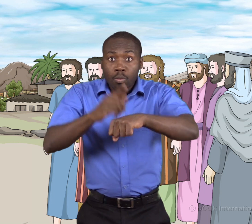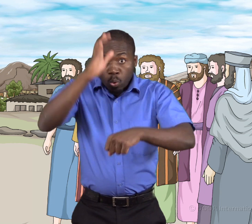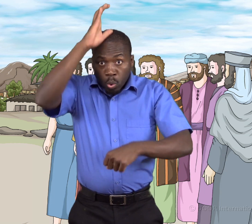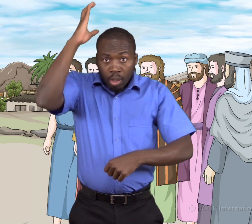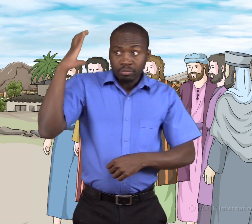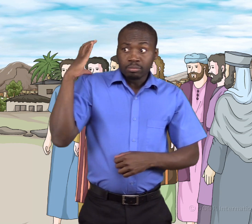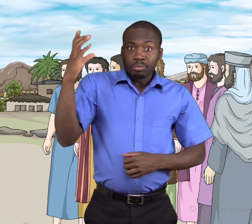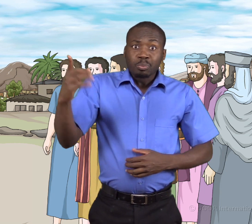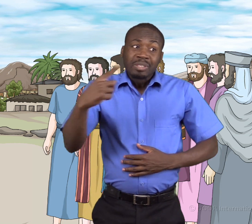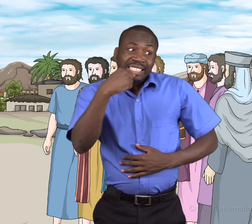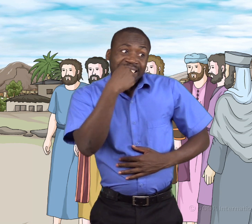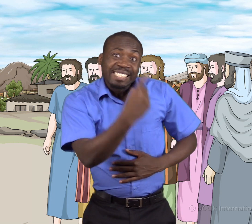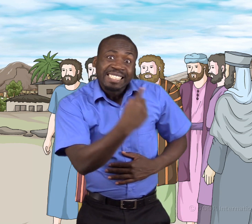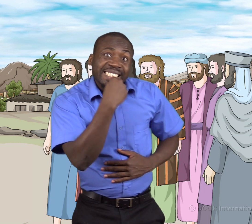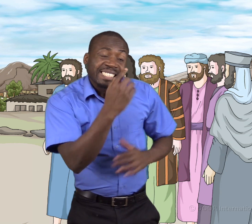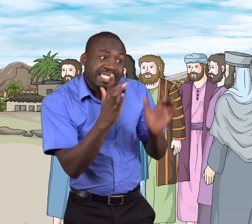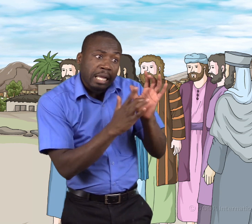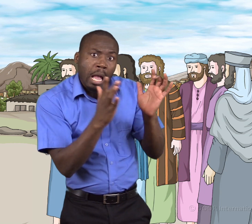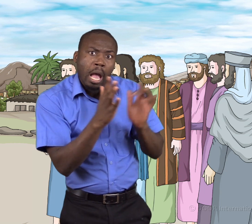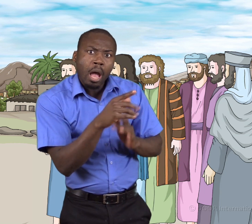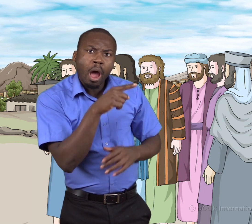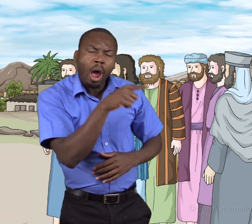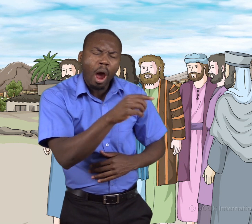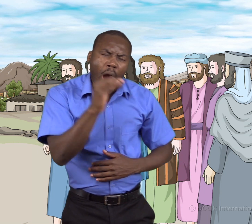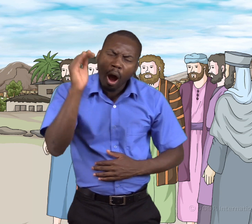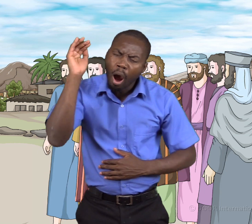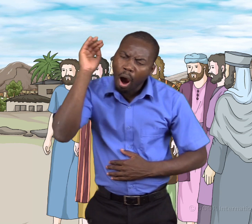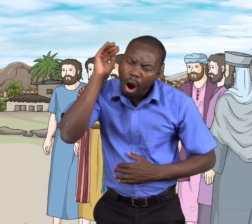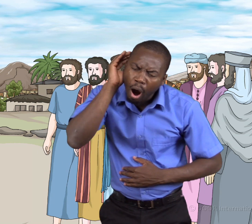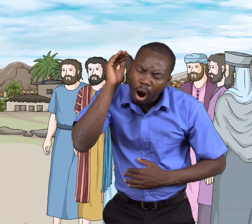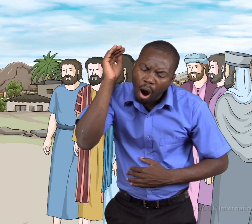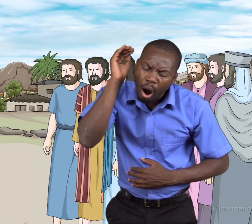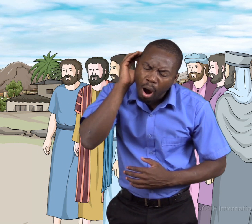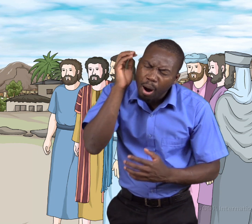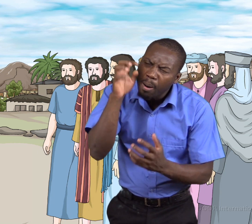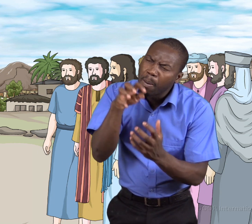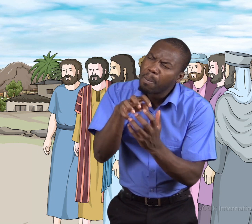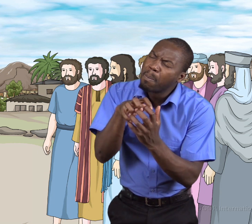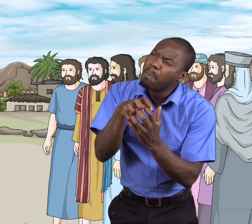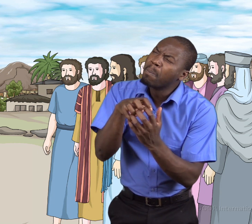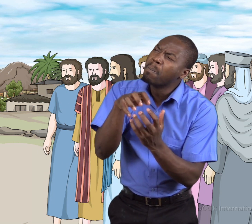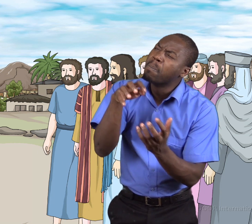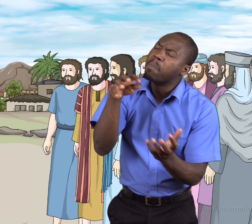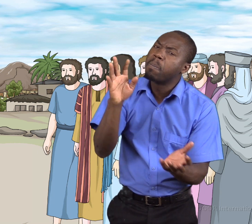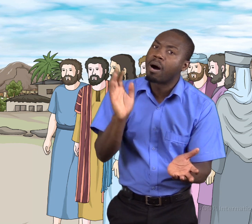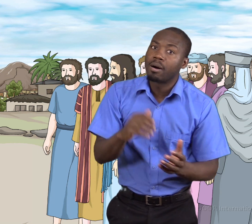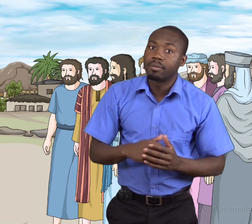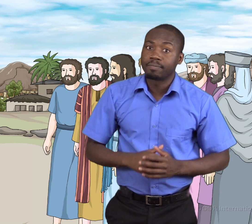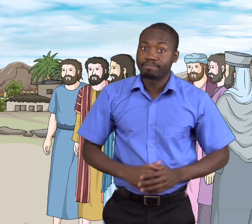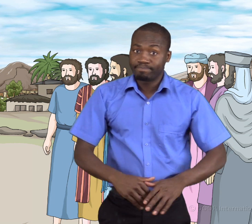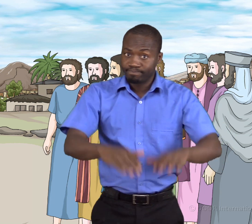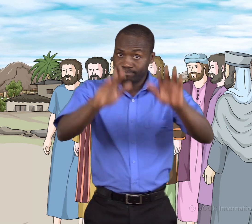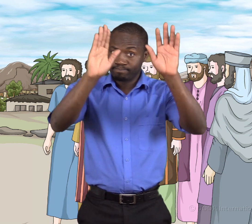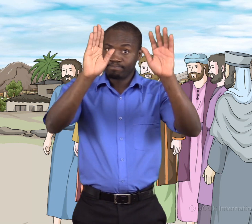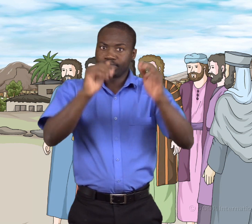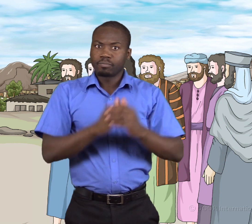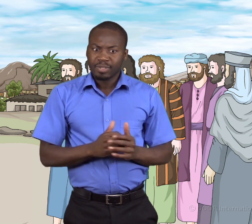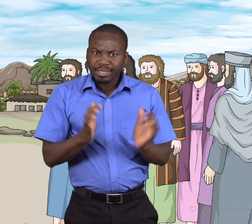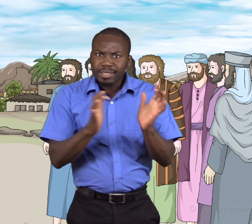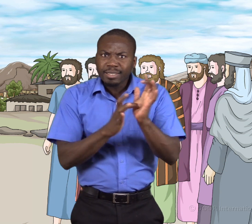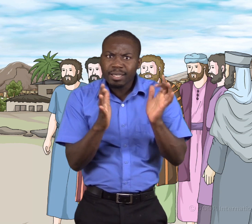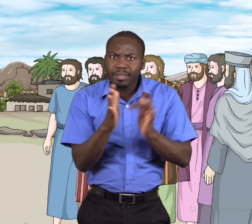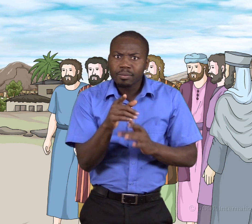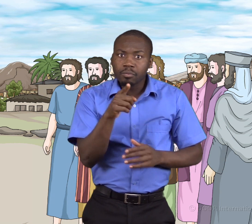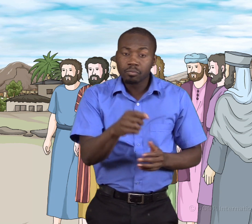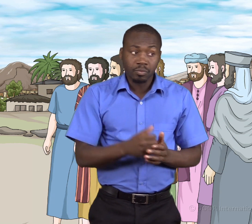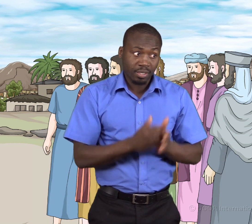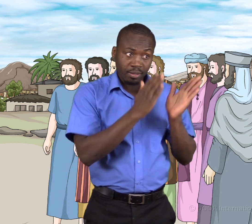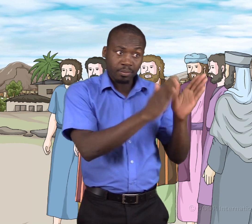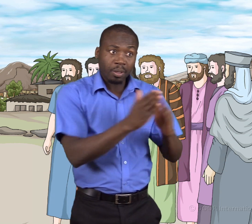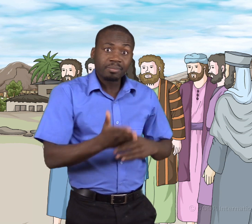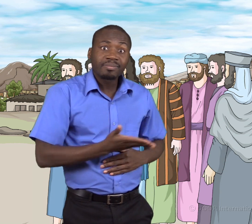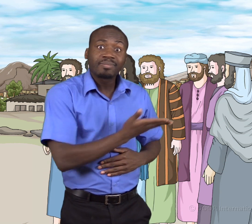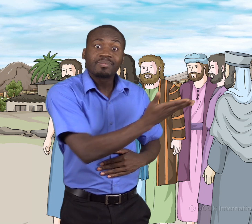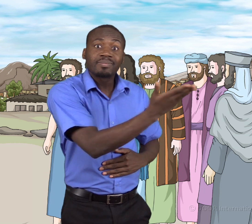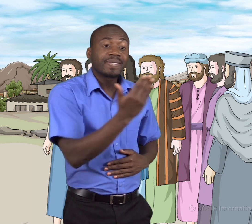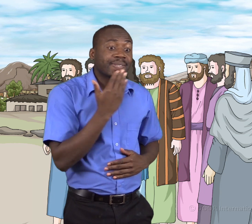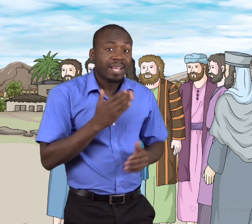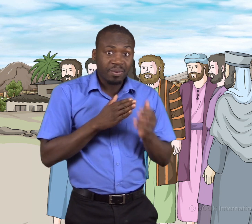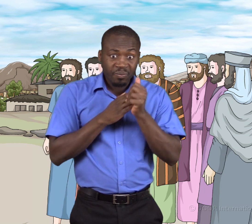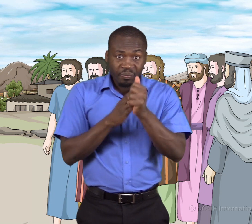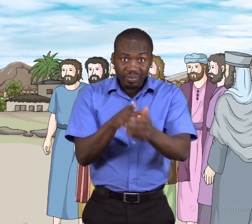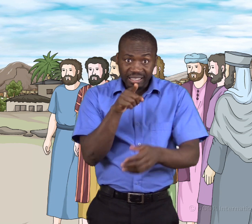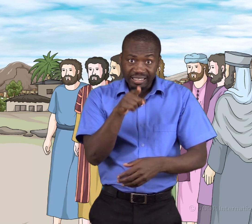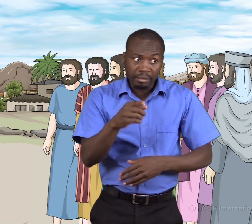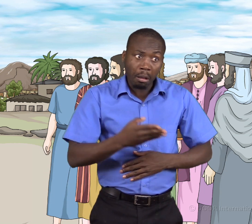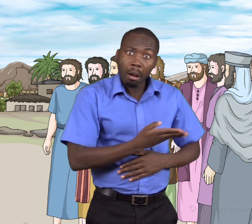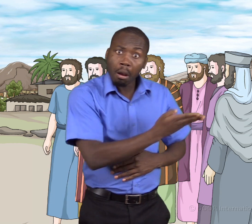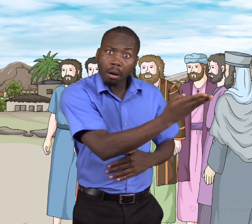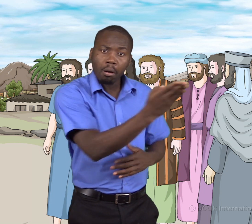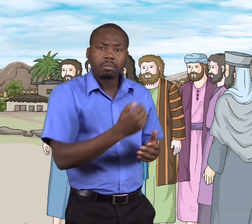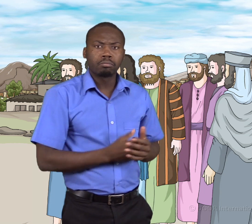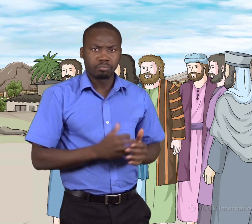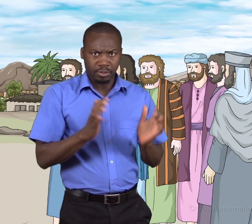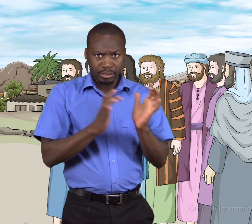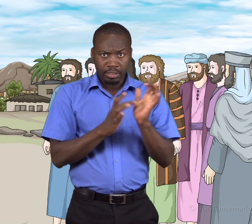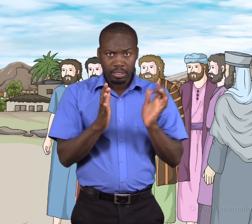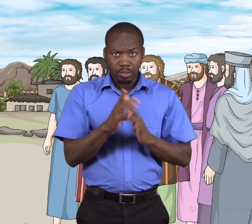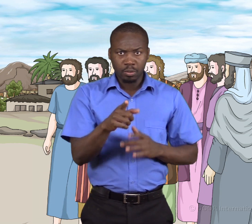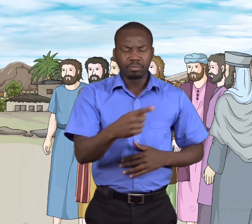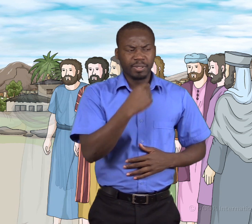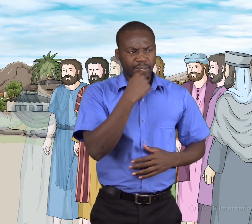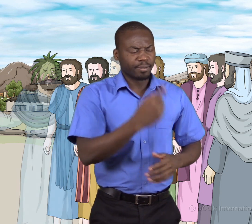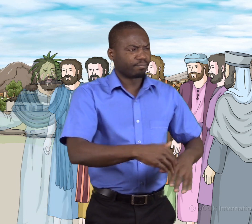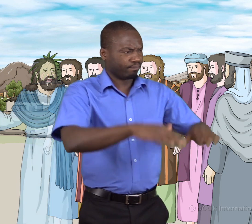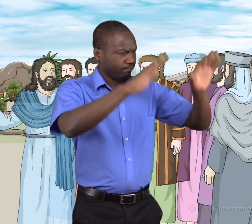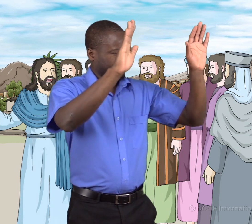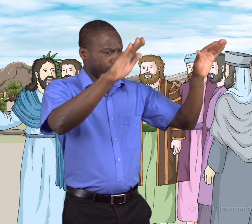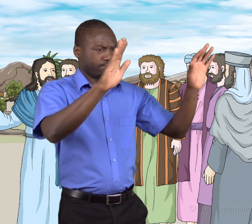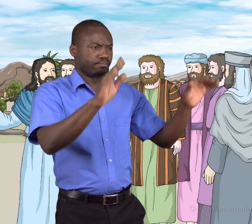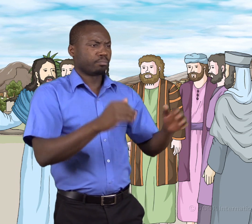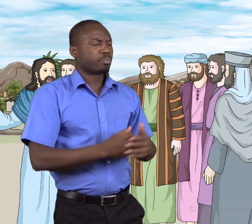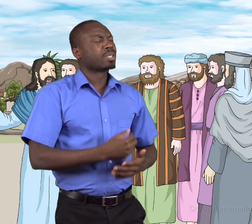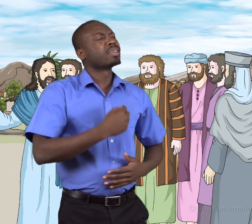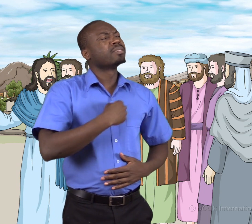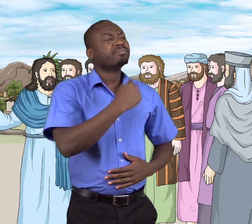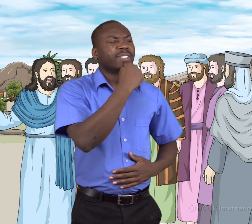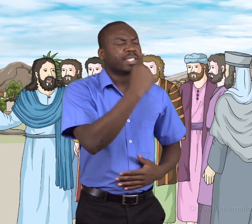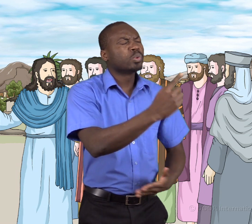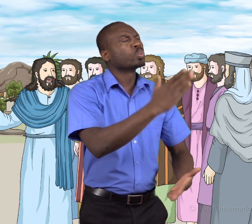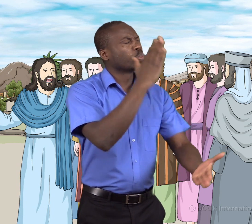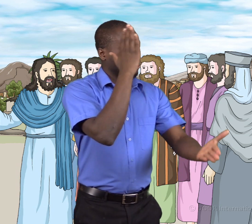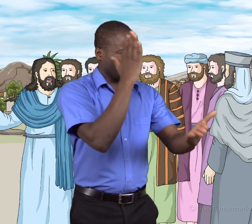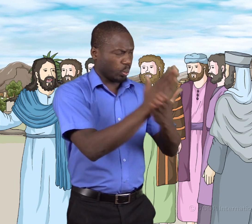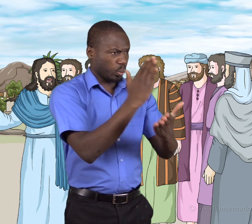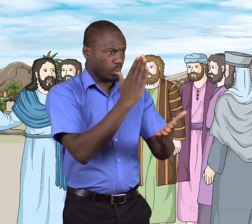I tell my servant to do something, and he does it.”